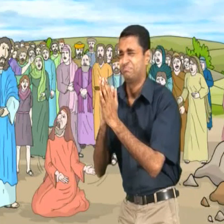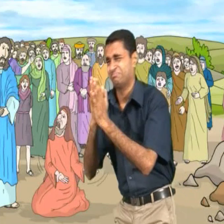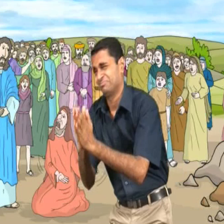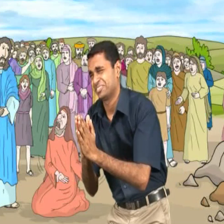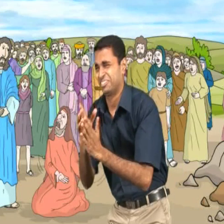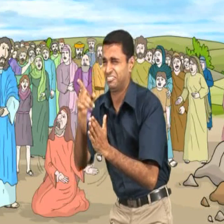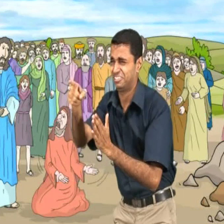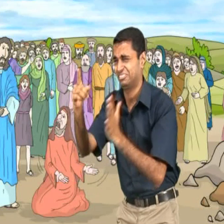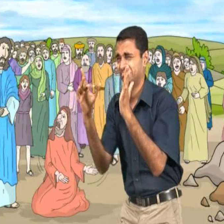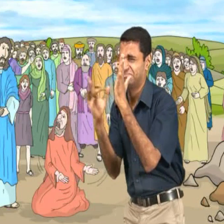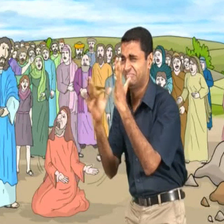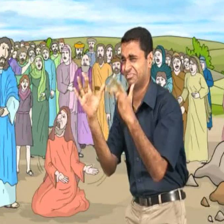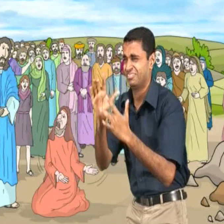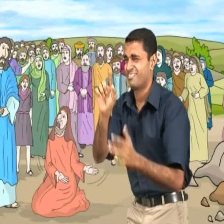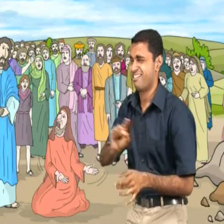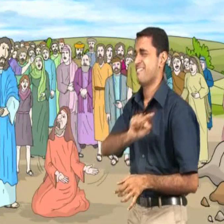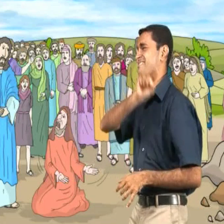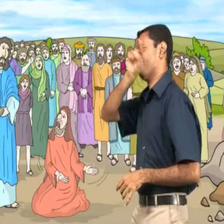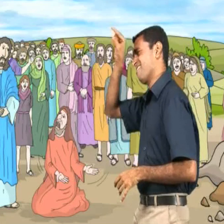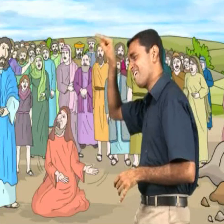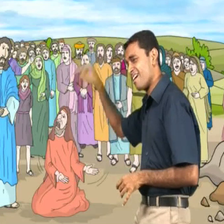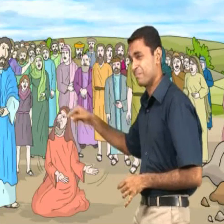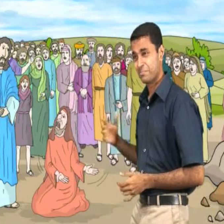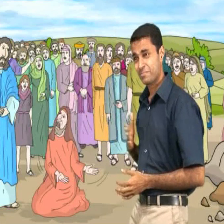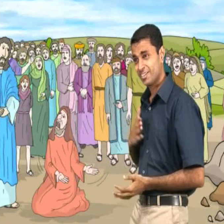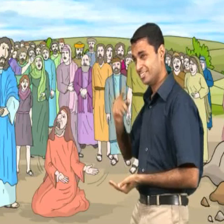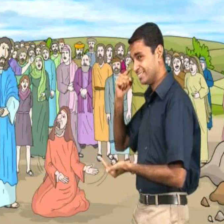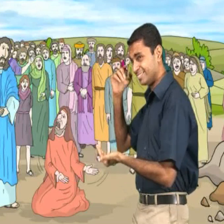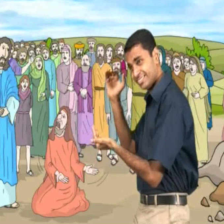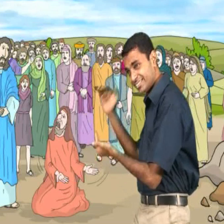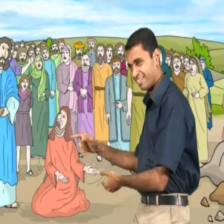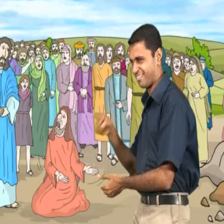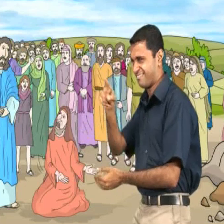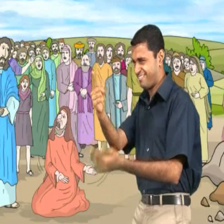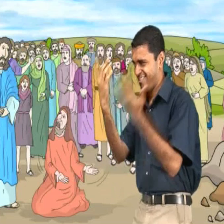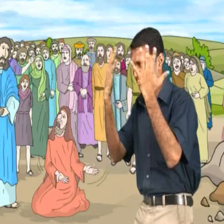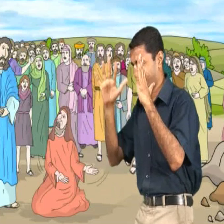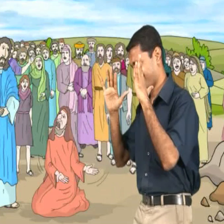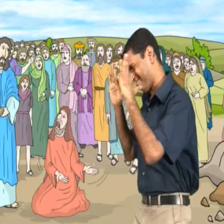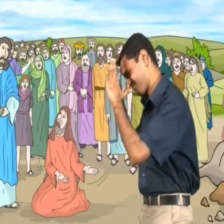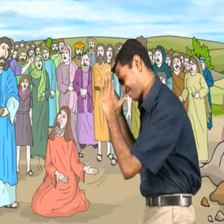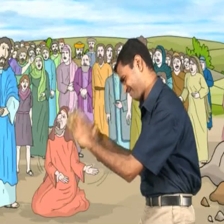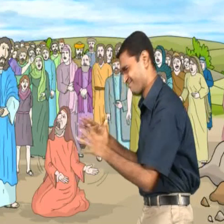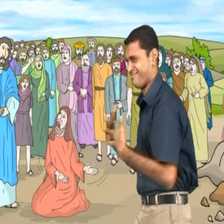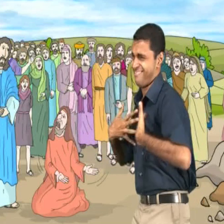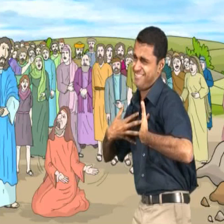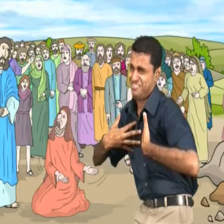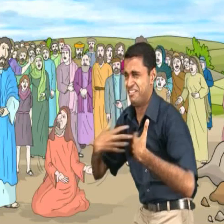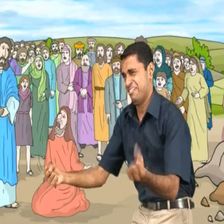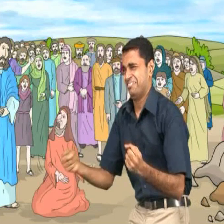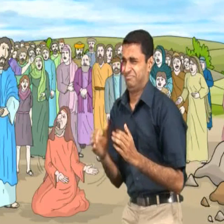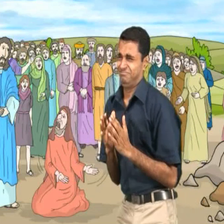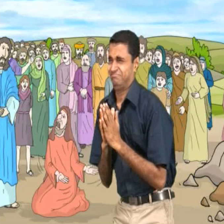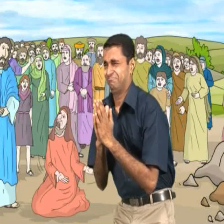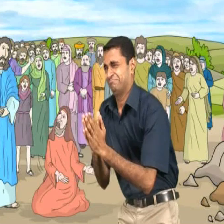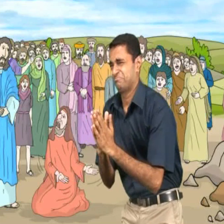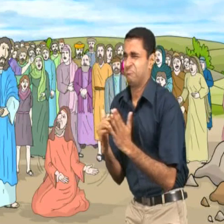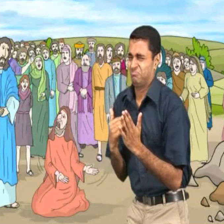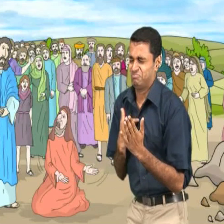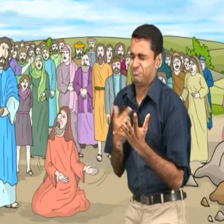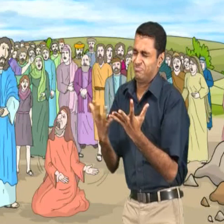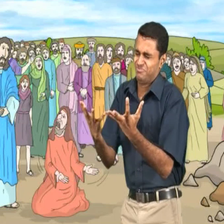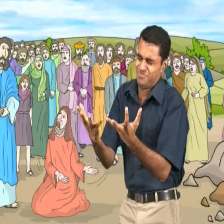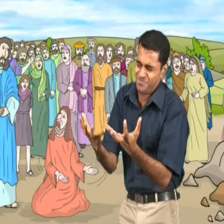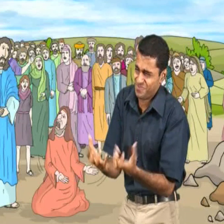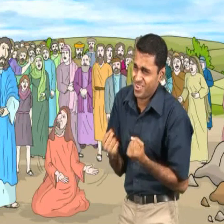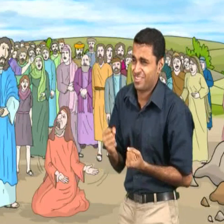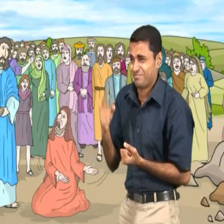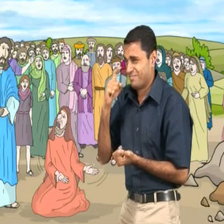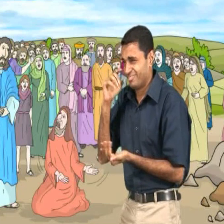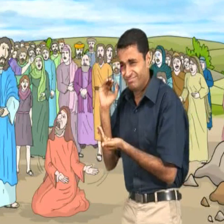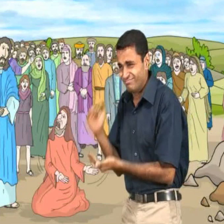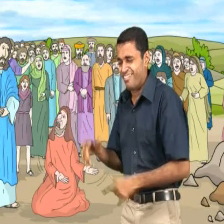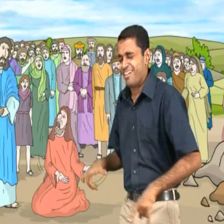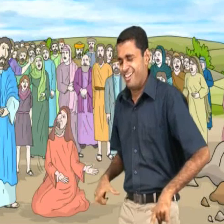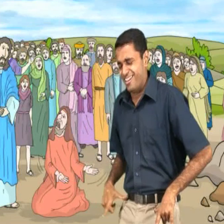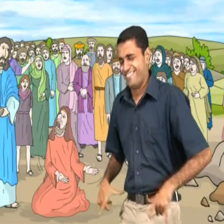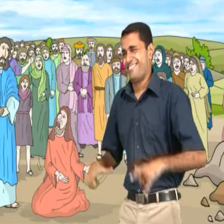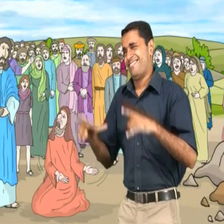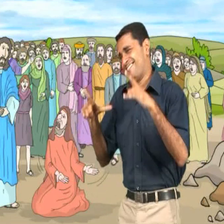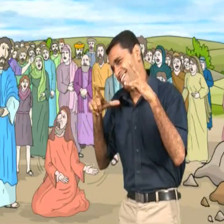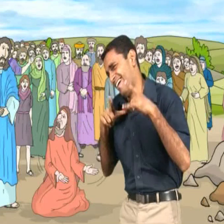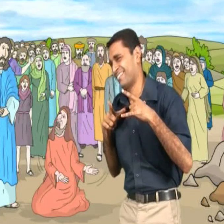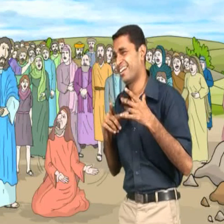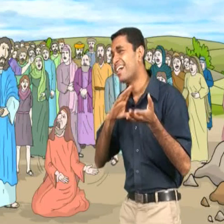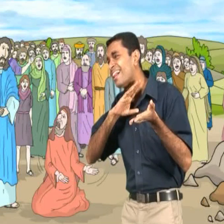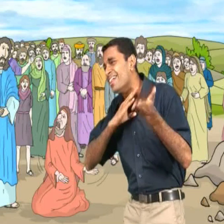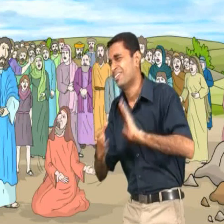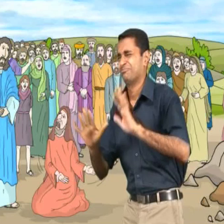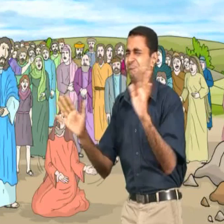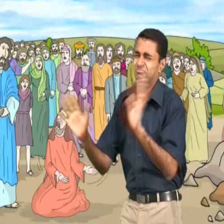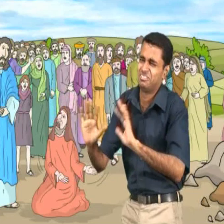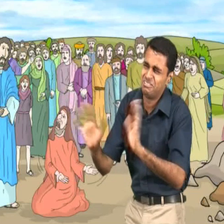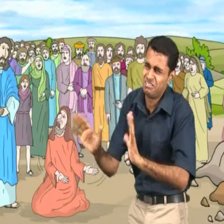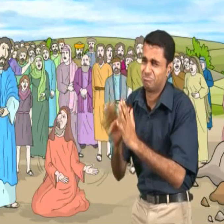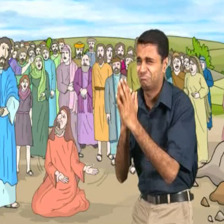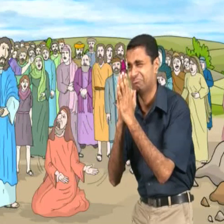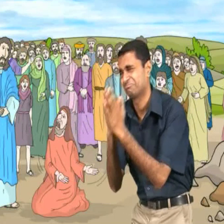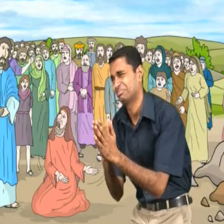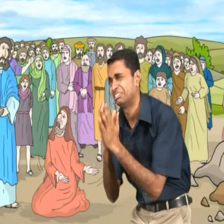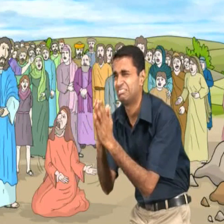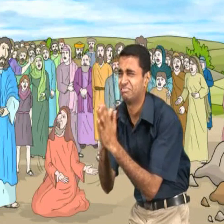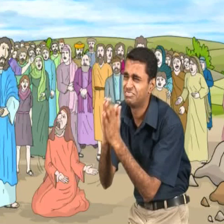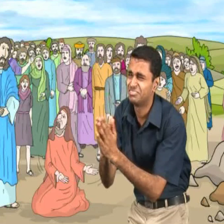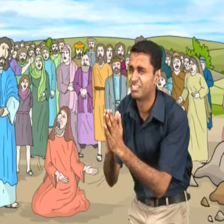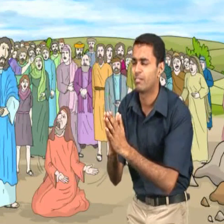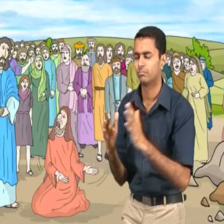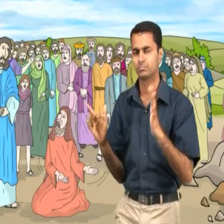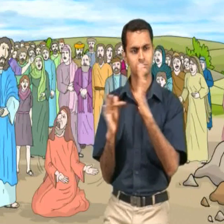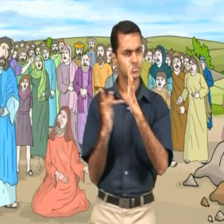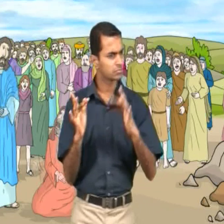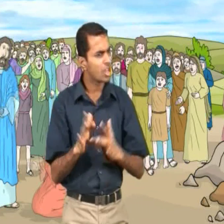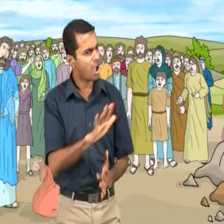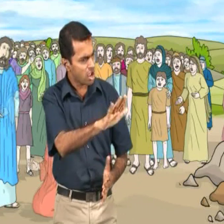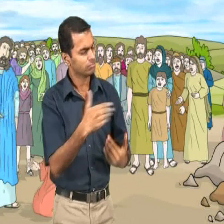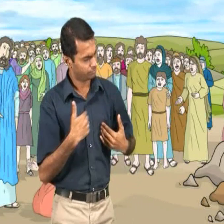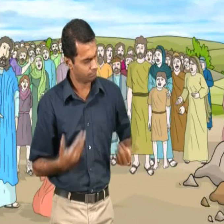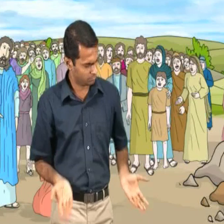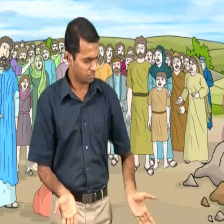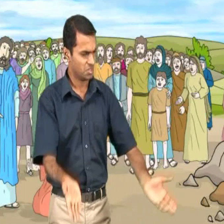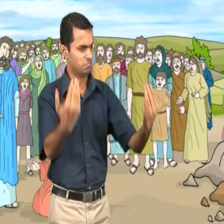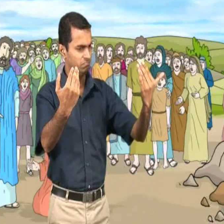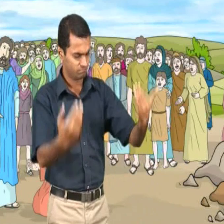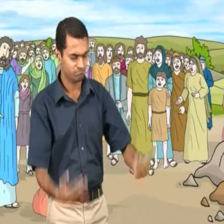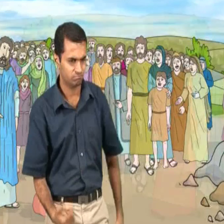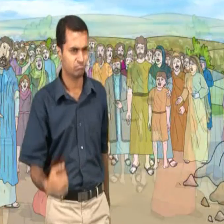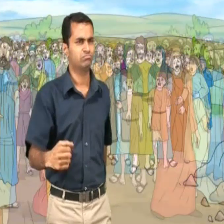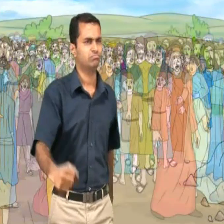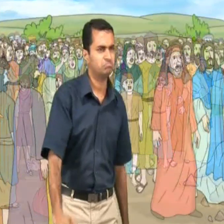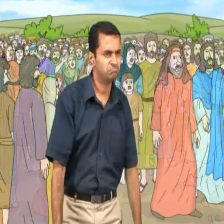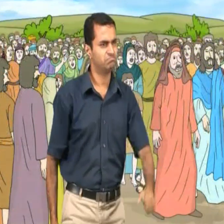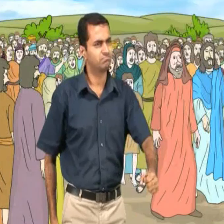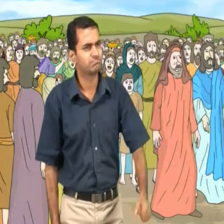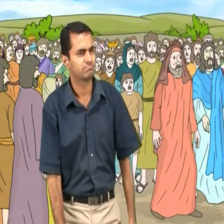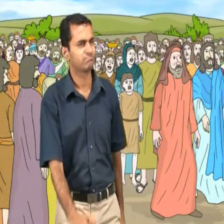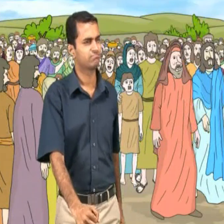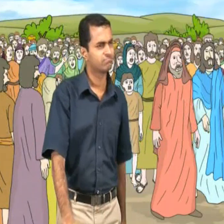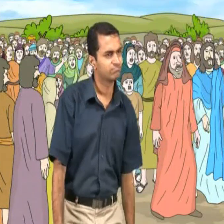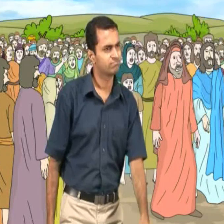Please come and place Your hands on her, so that she will be healed and live.”